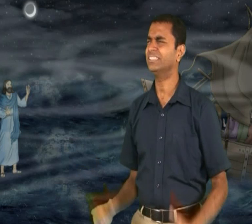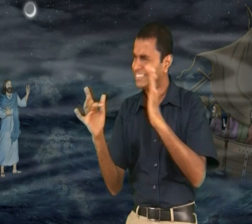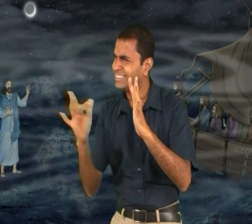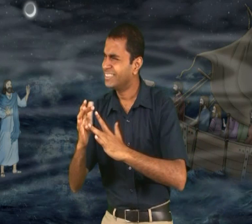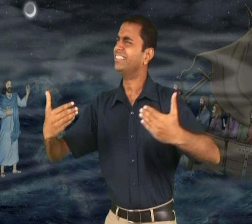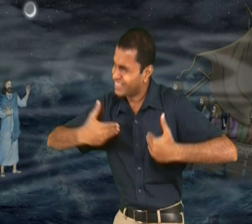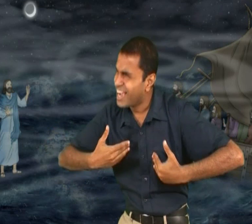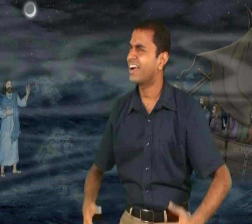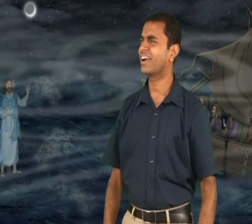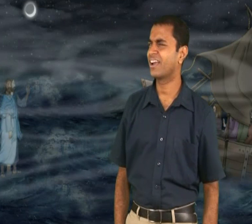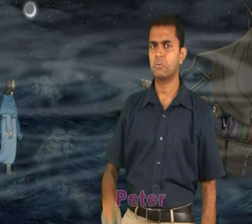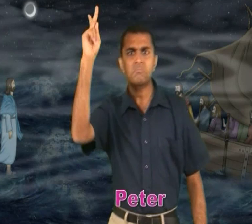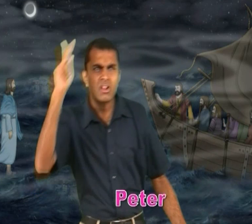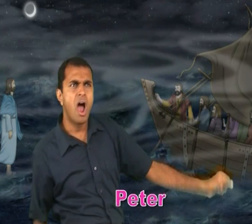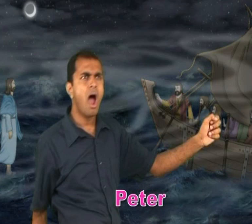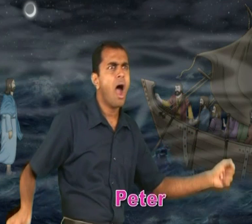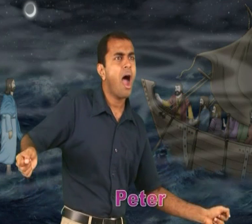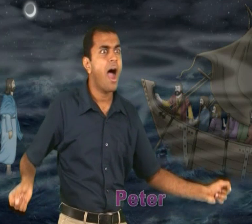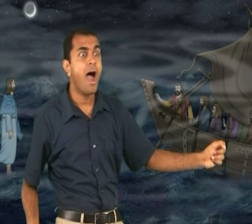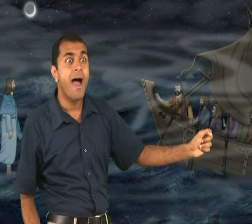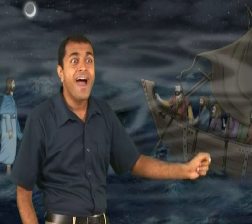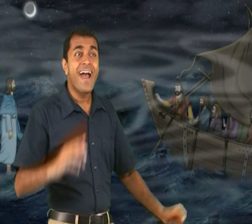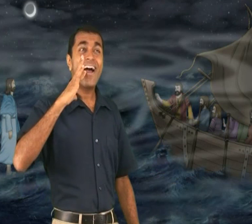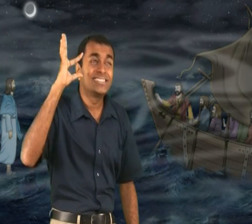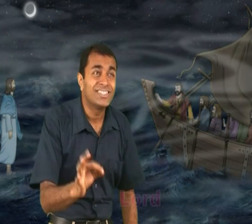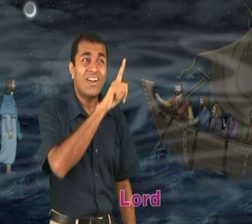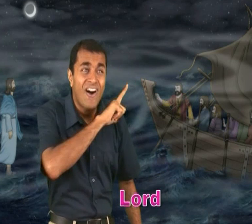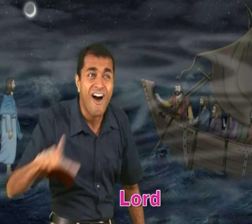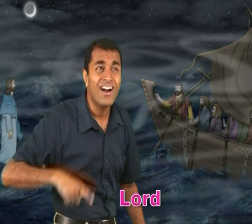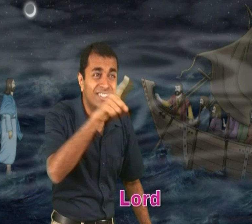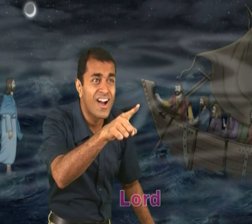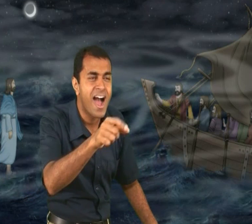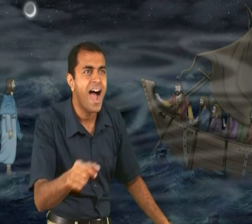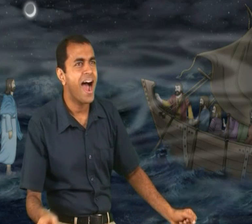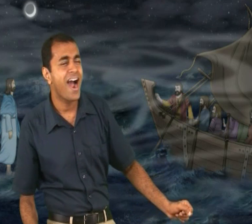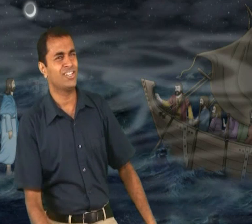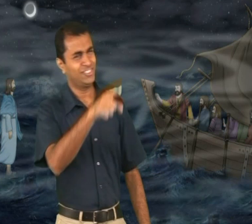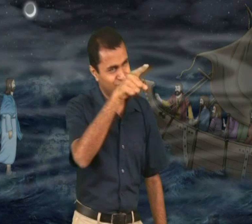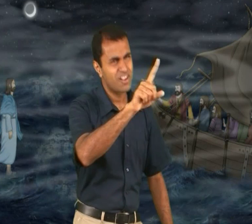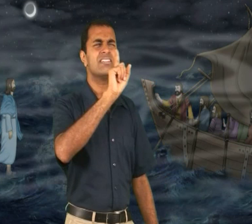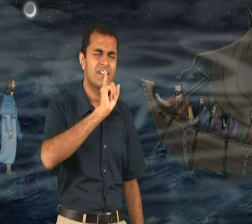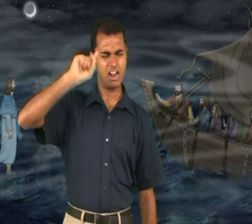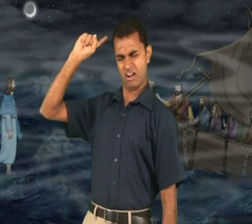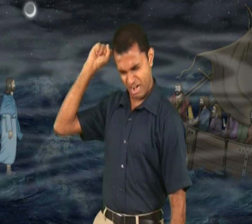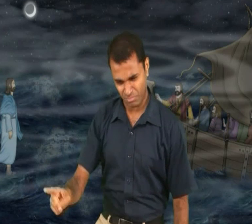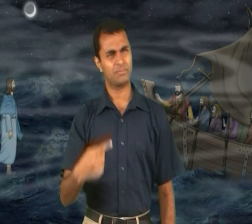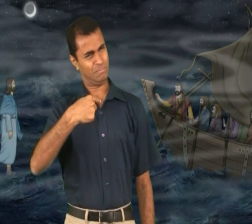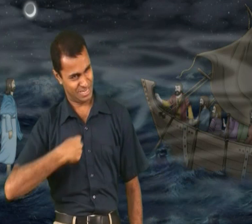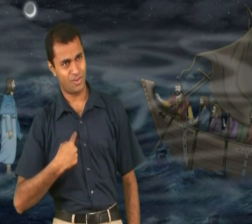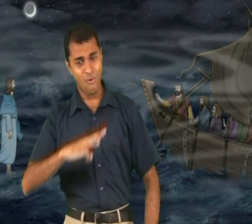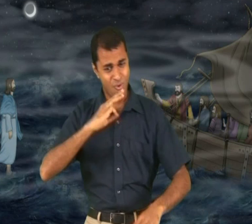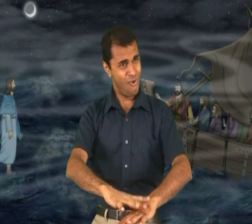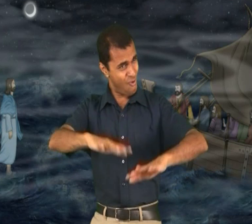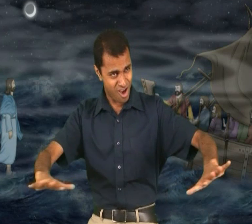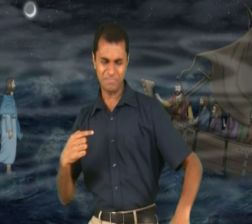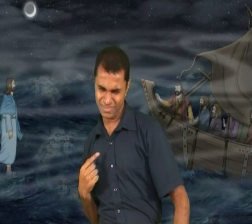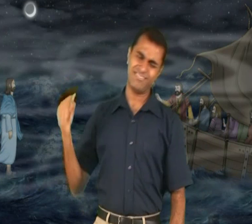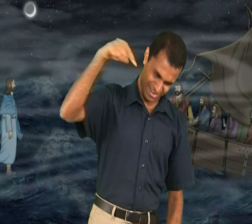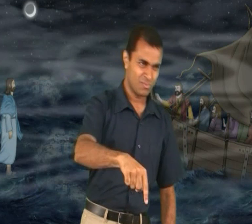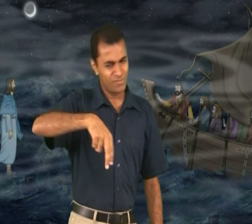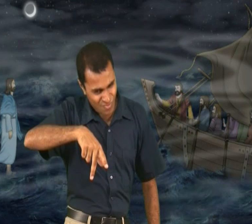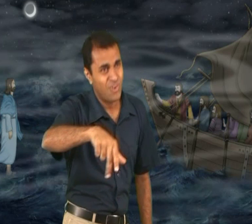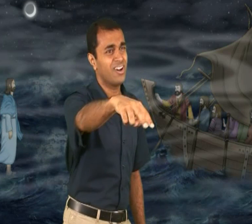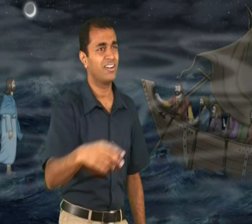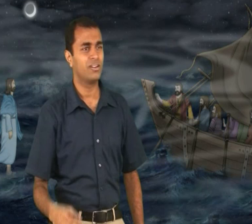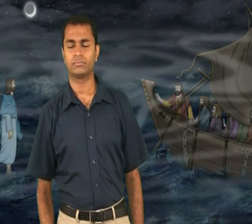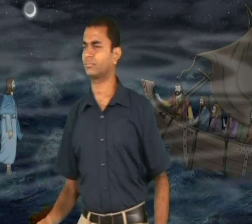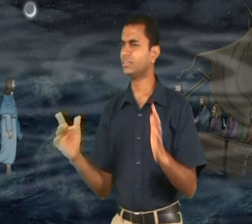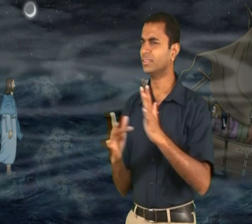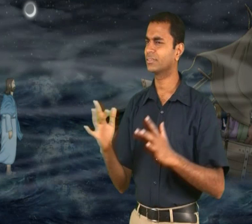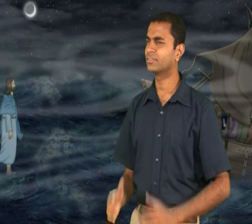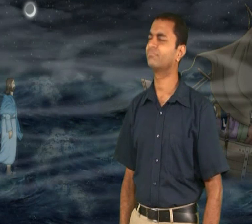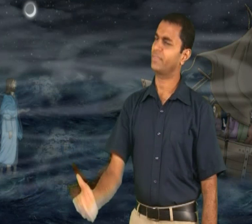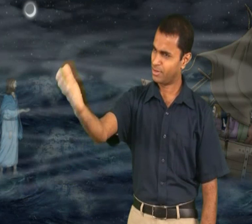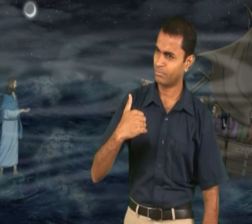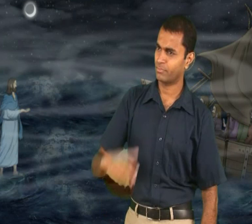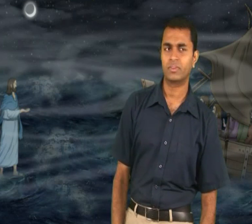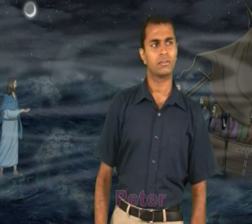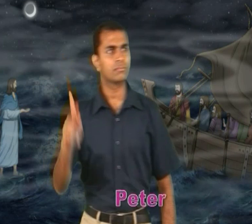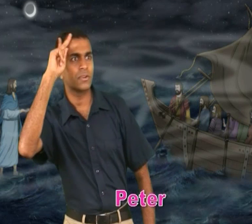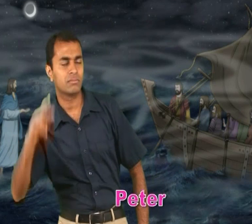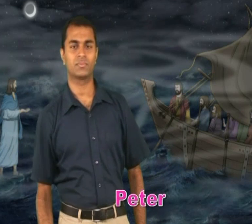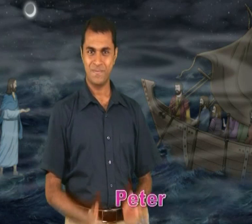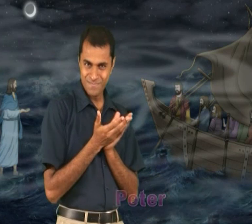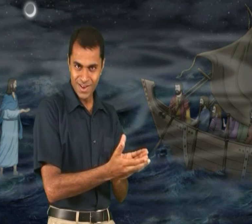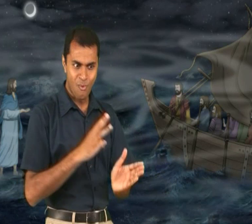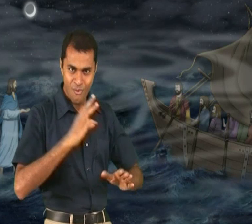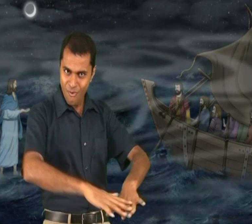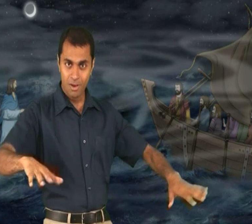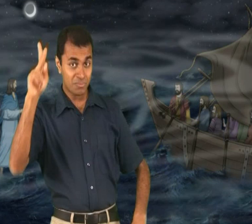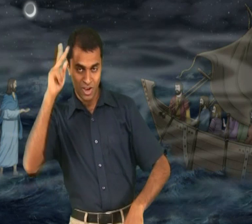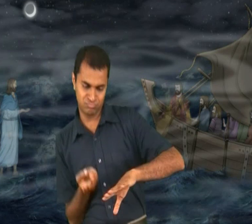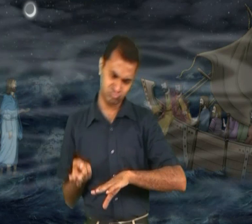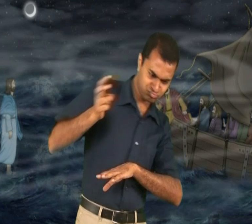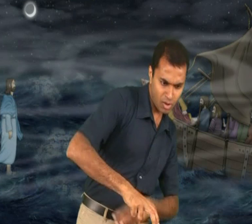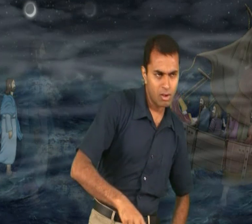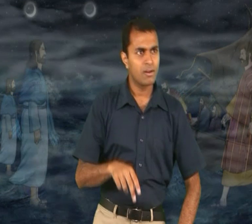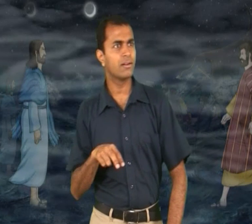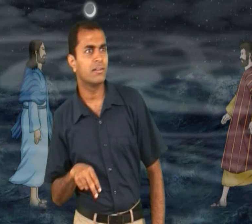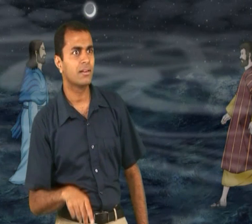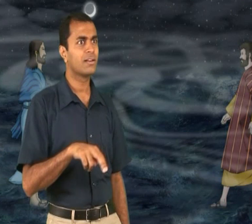“Lord, if it is You,” Peter replied, “command me to come to You on the water.” “Come,” said Jesus.